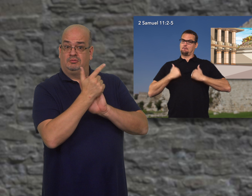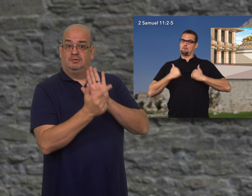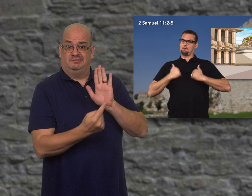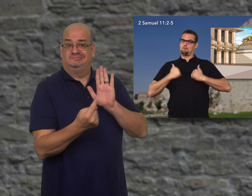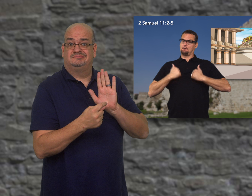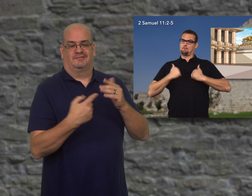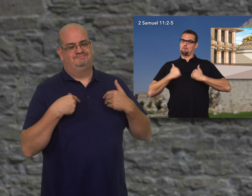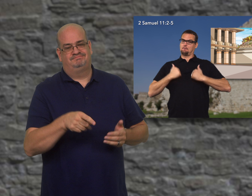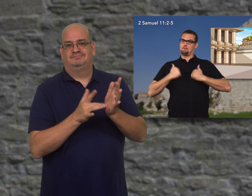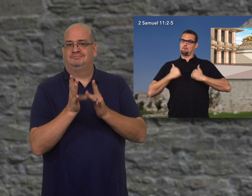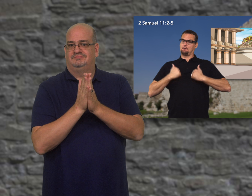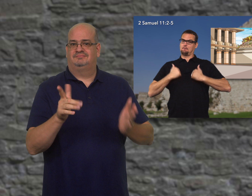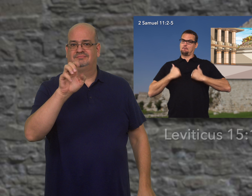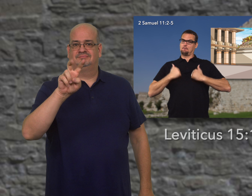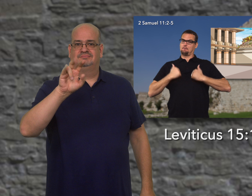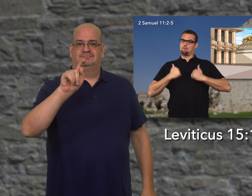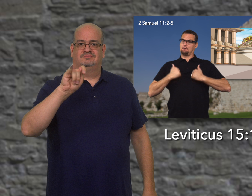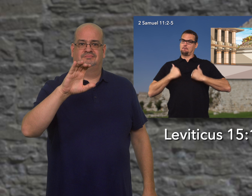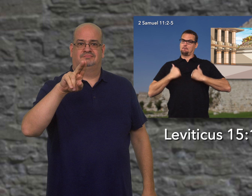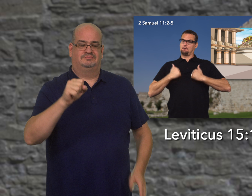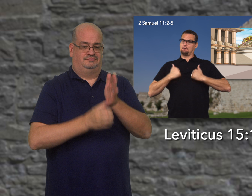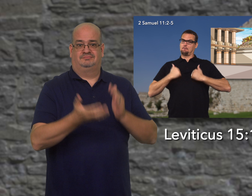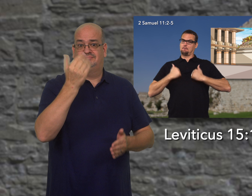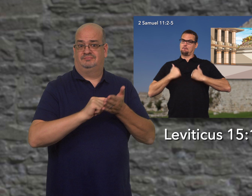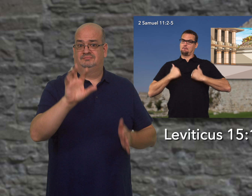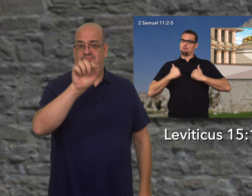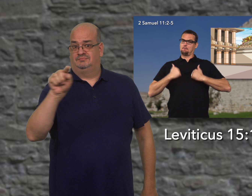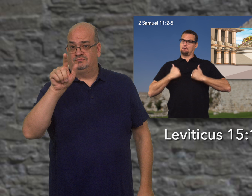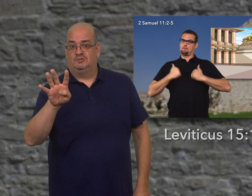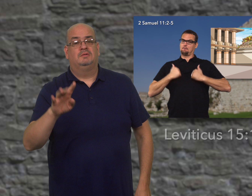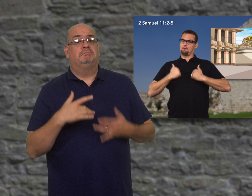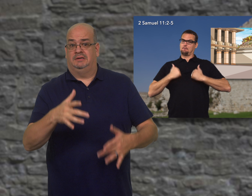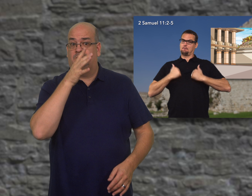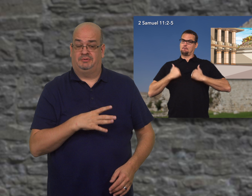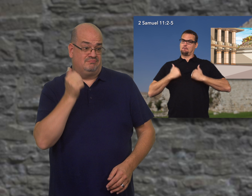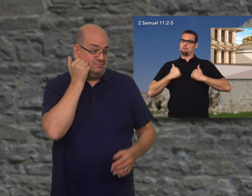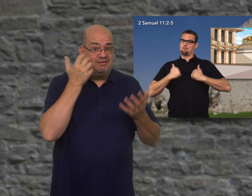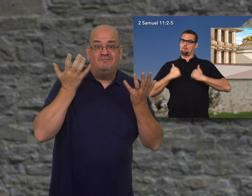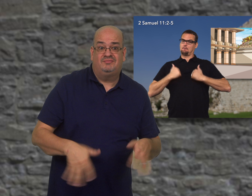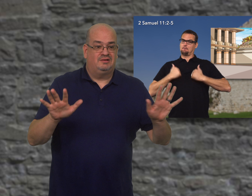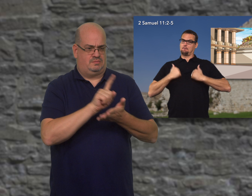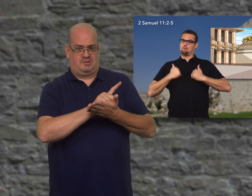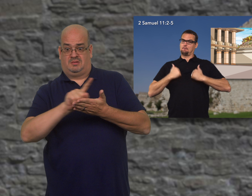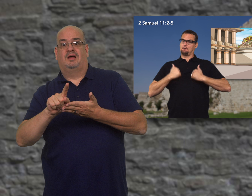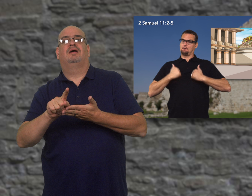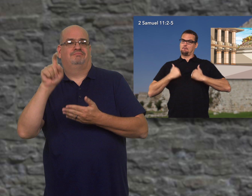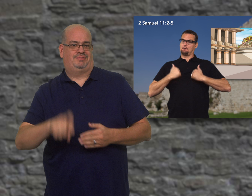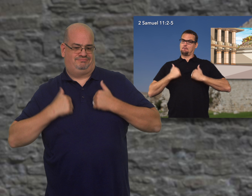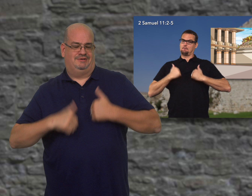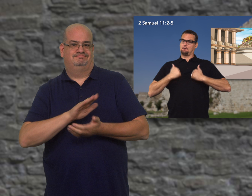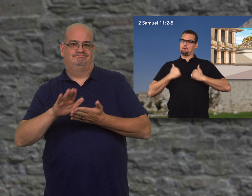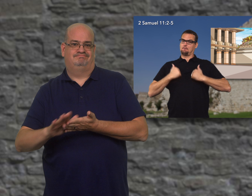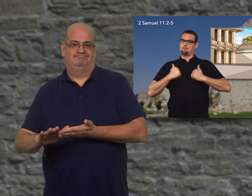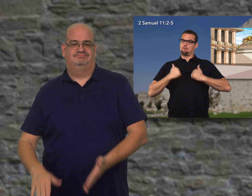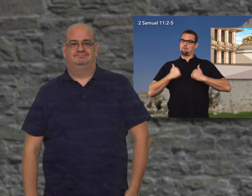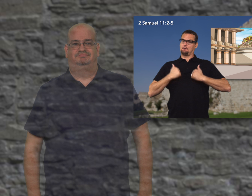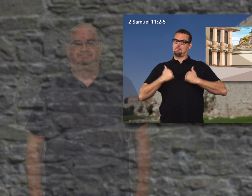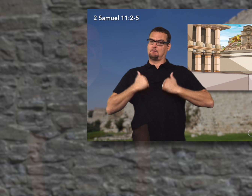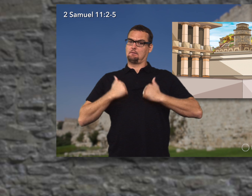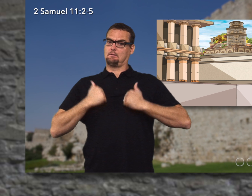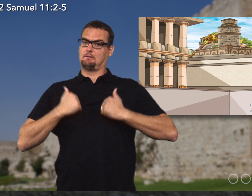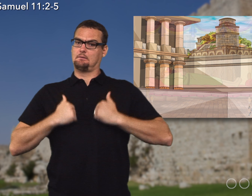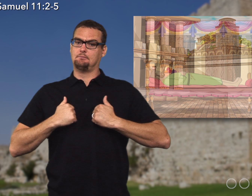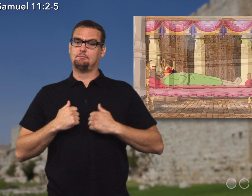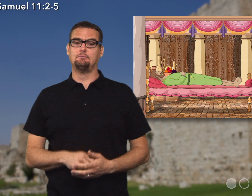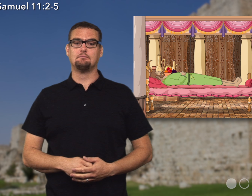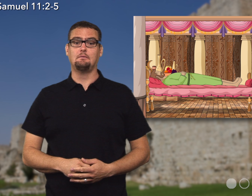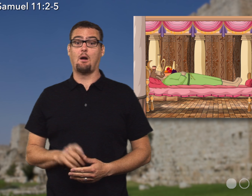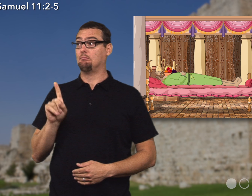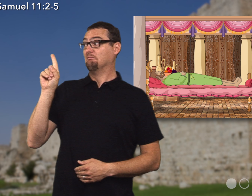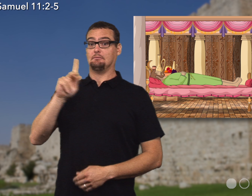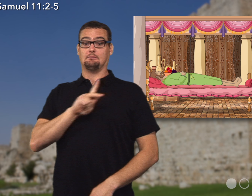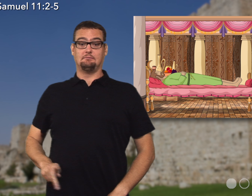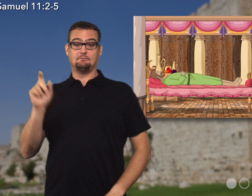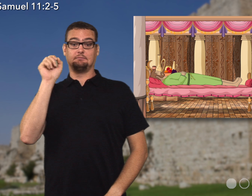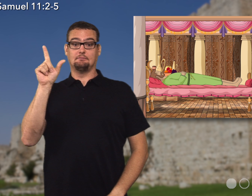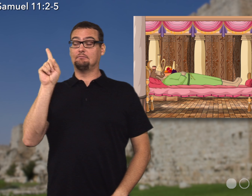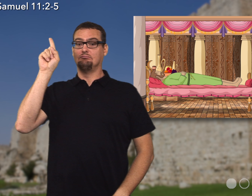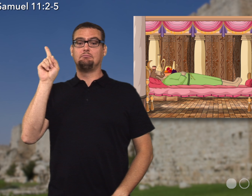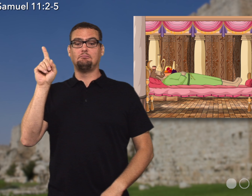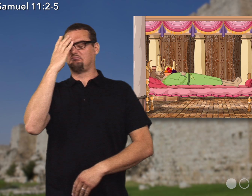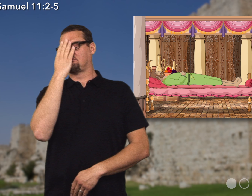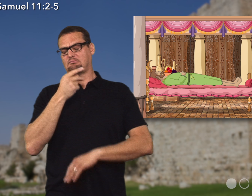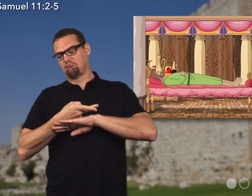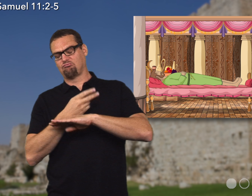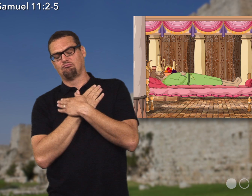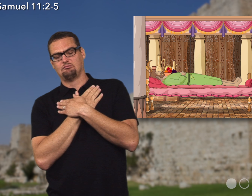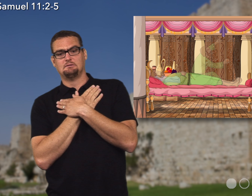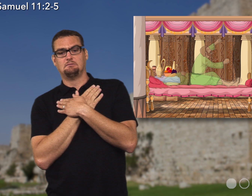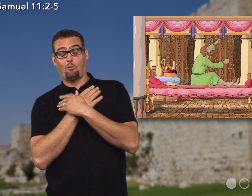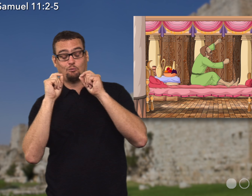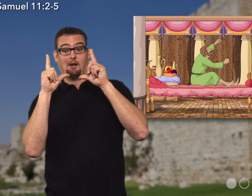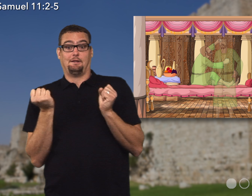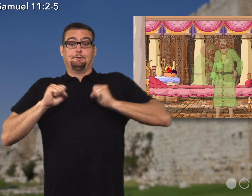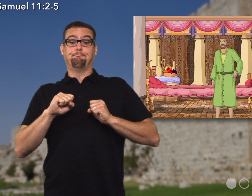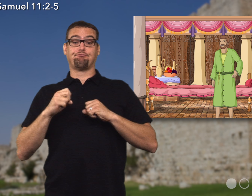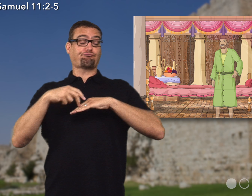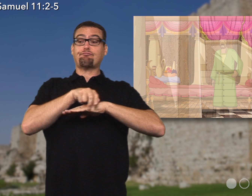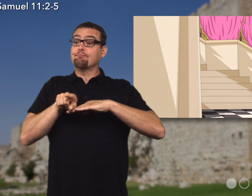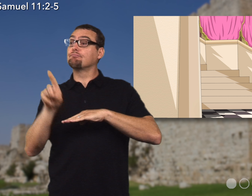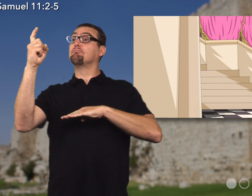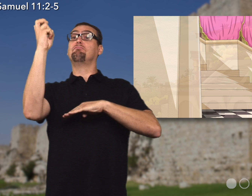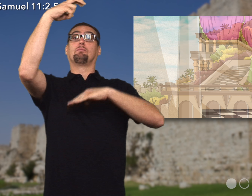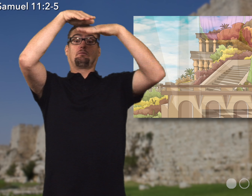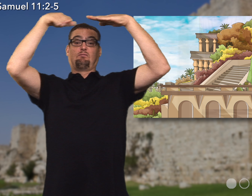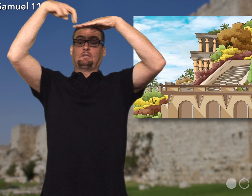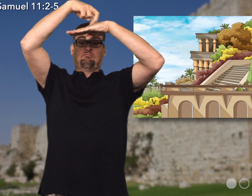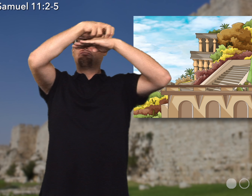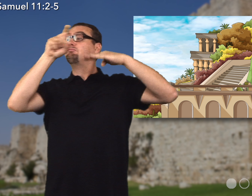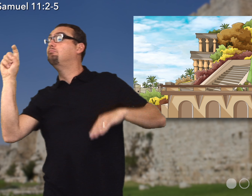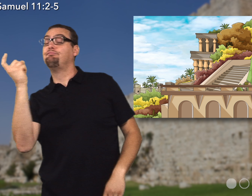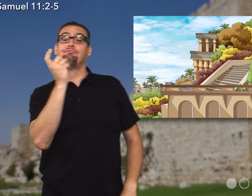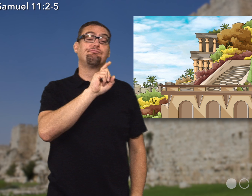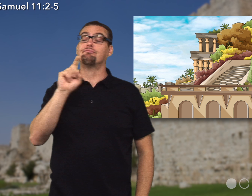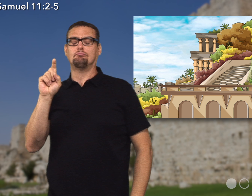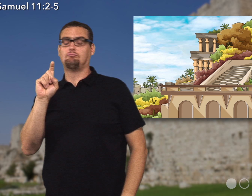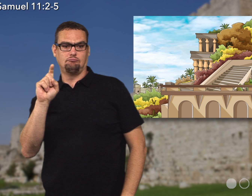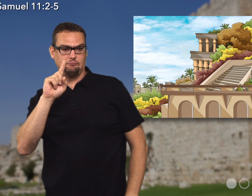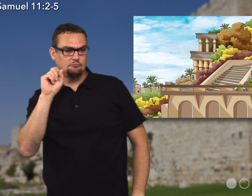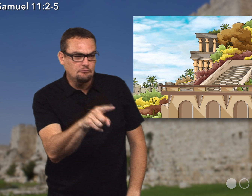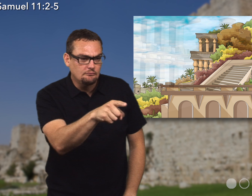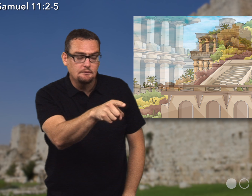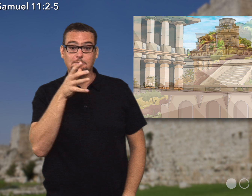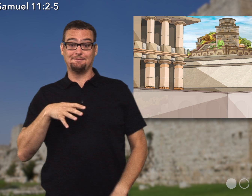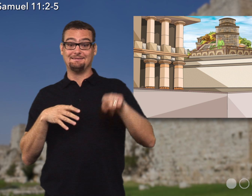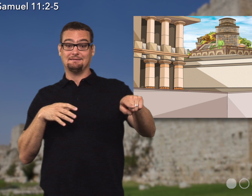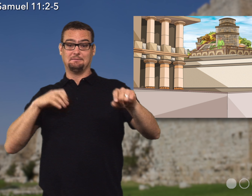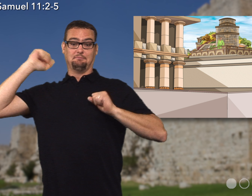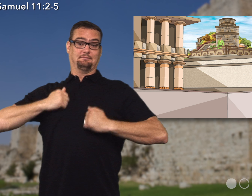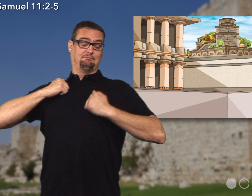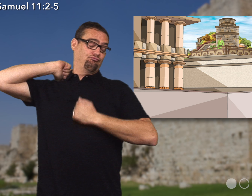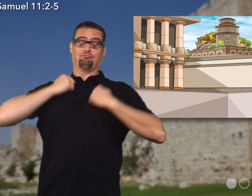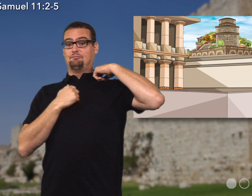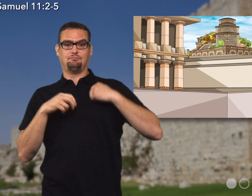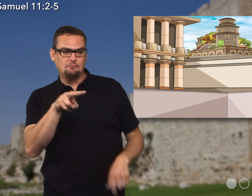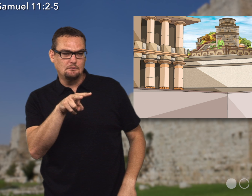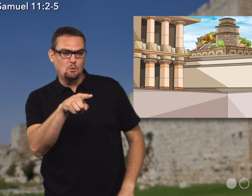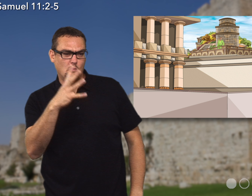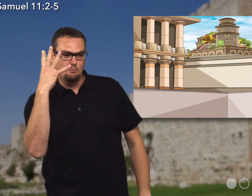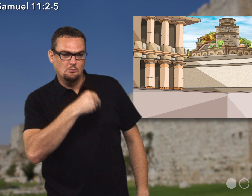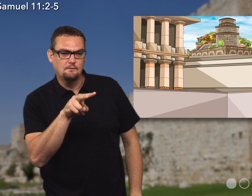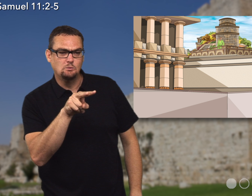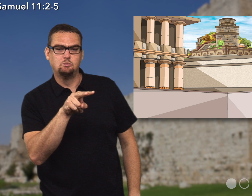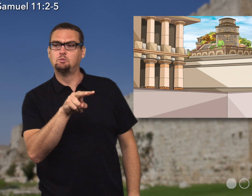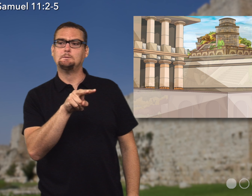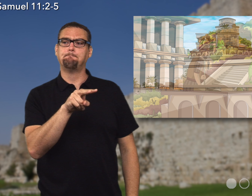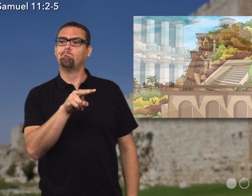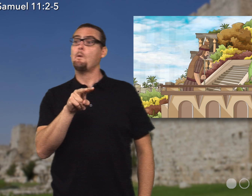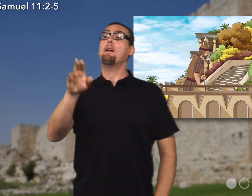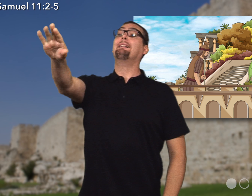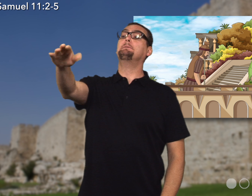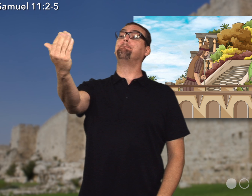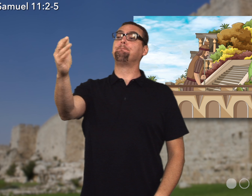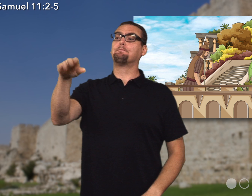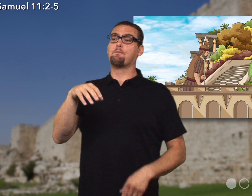And from the roof he saw a woman bathing—a very beautiful woman.